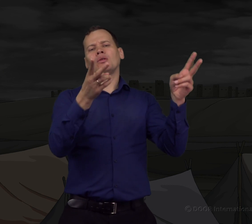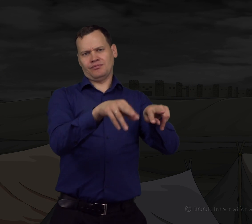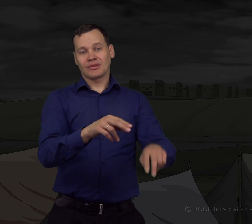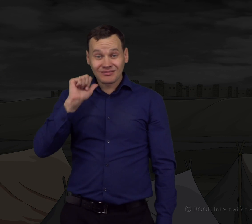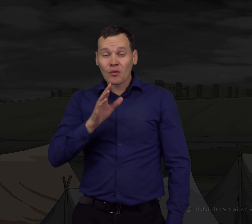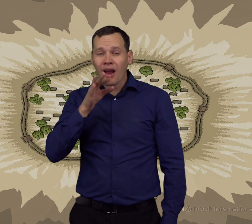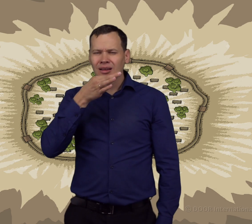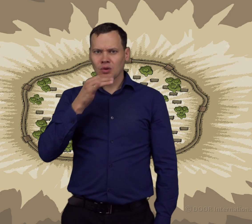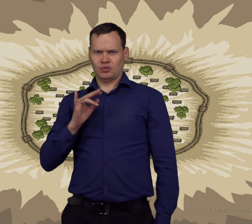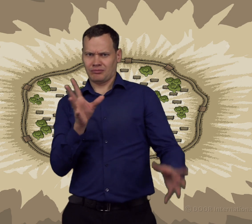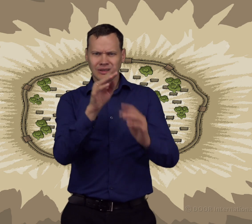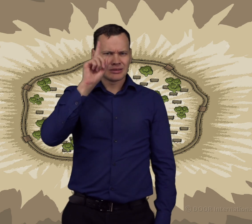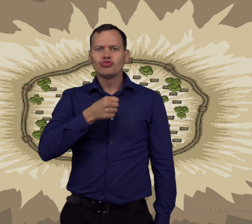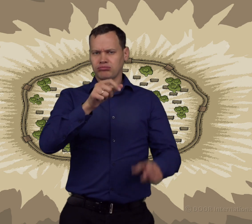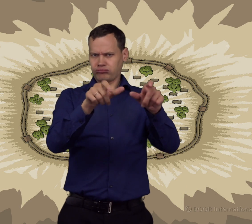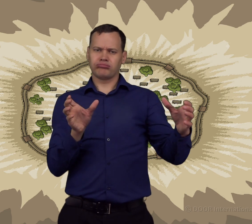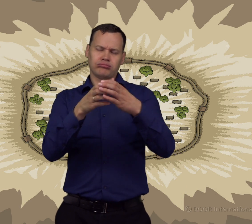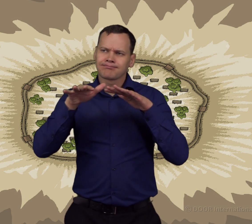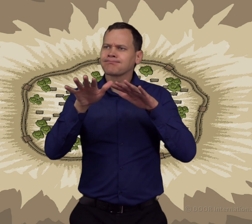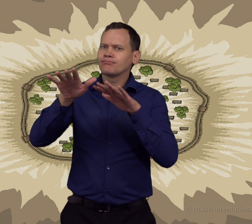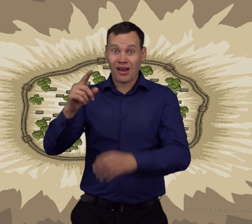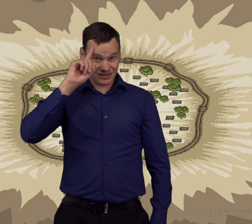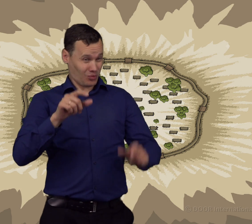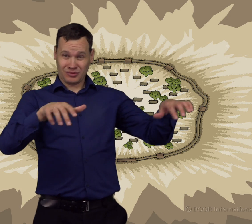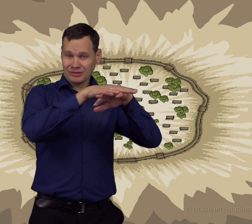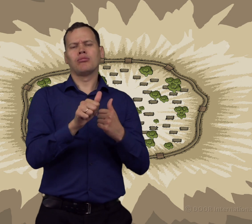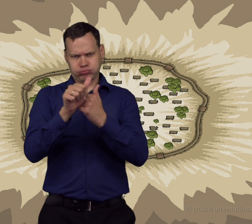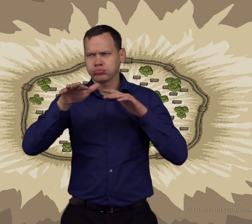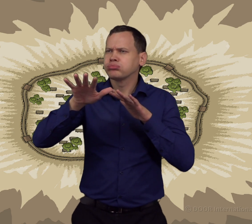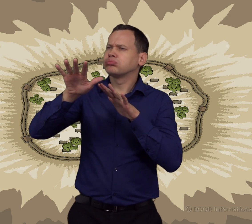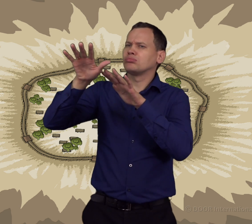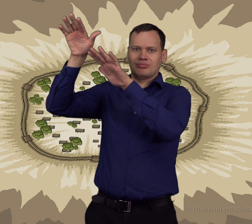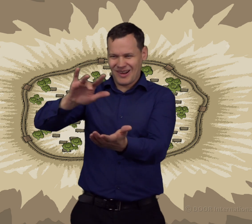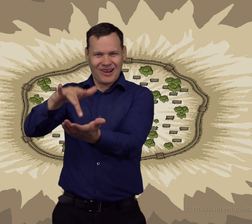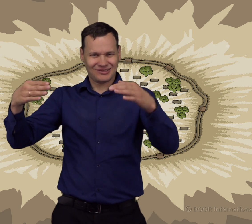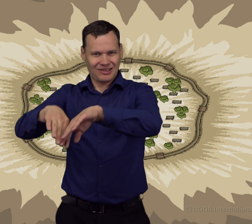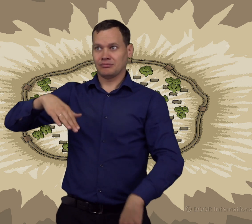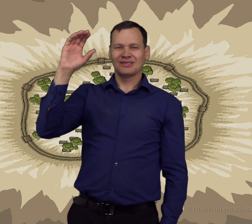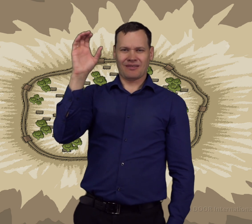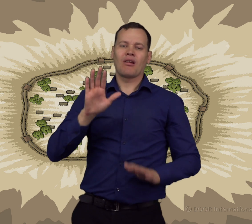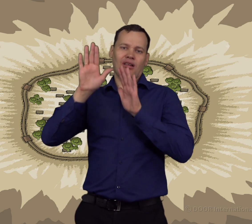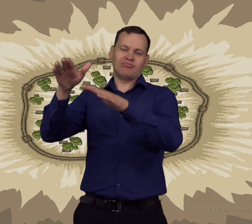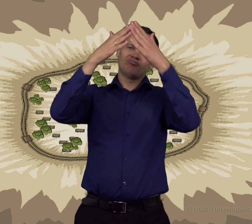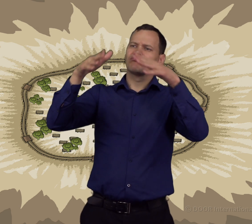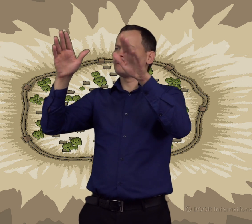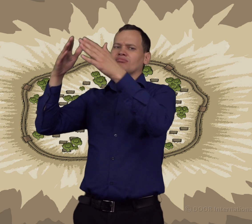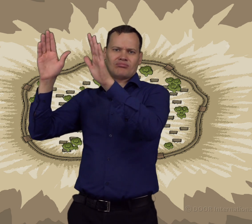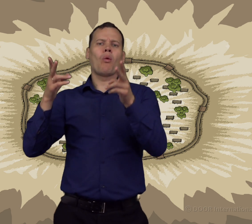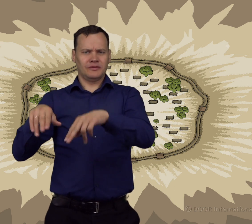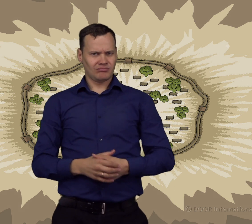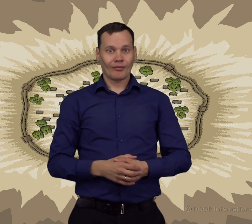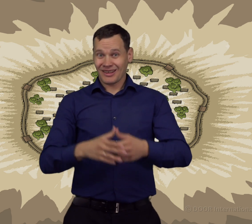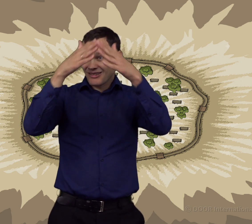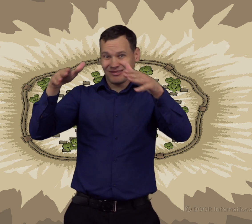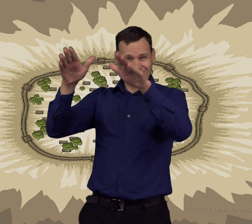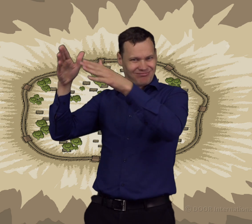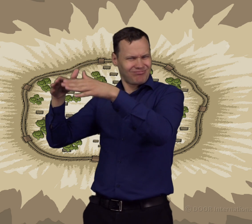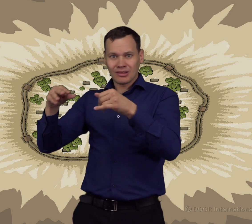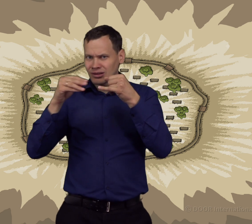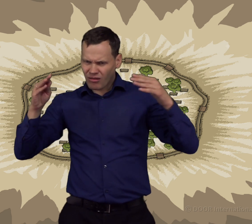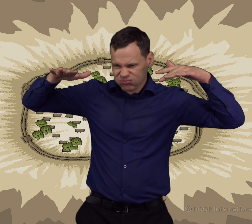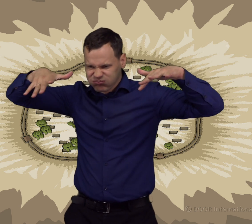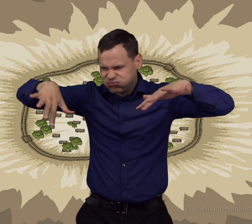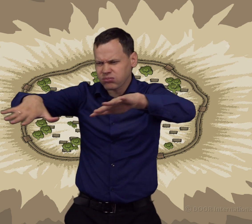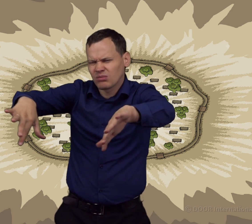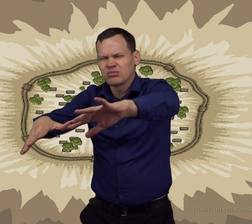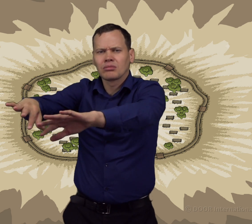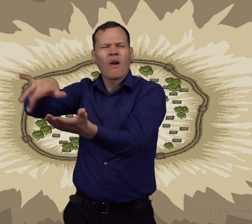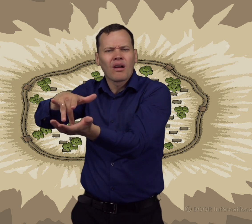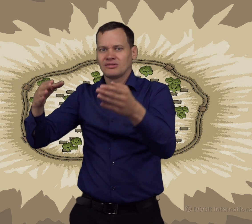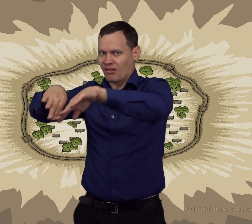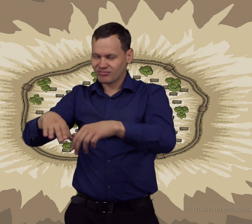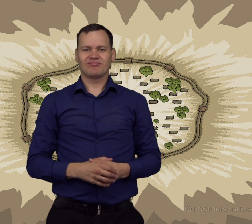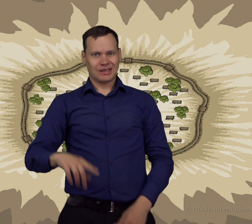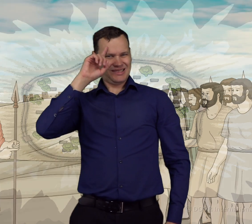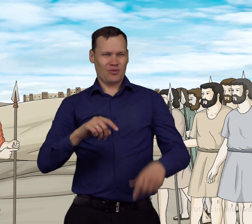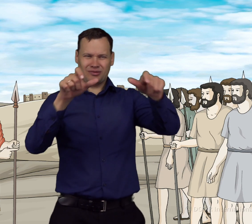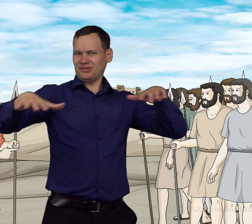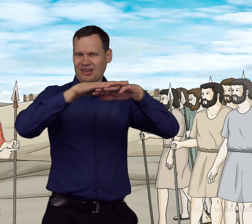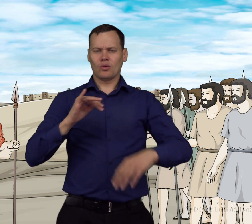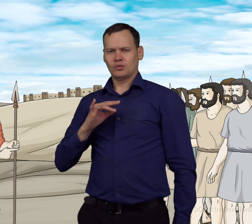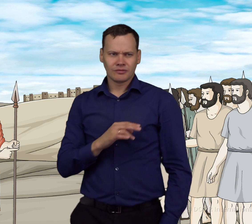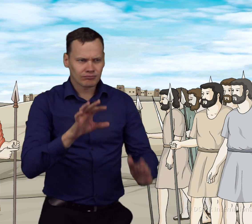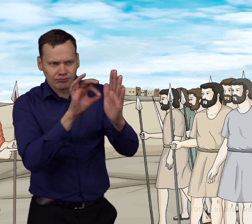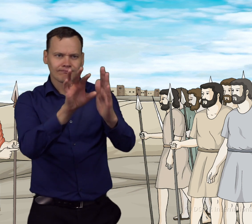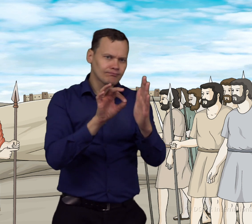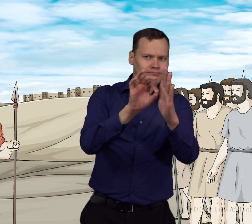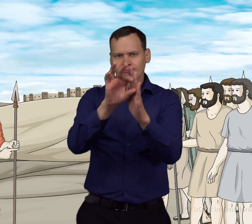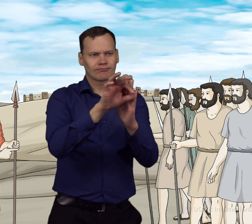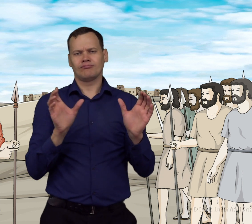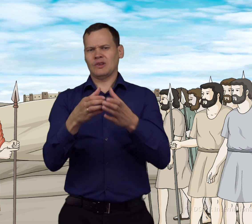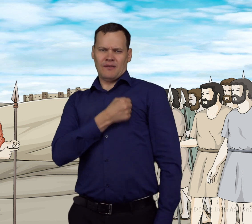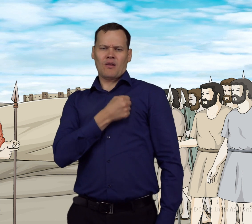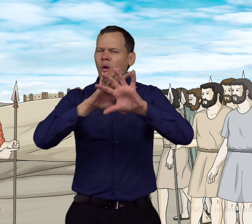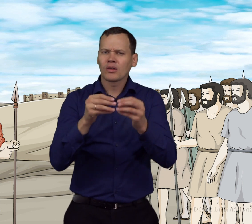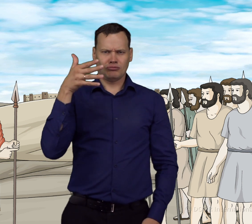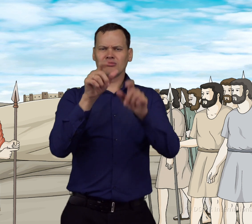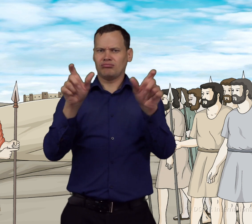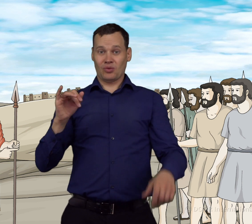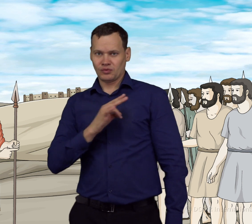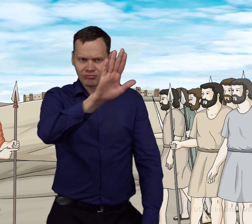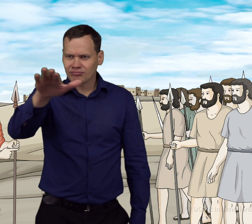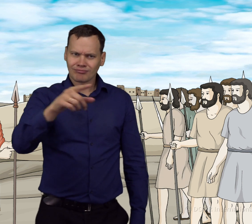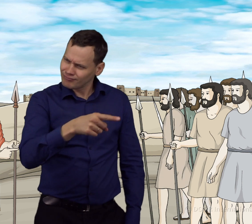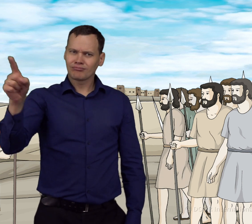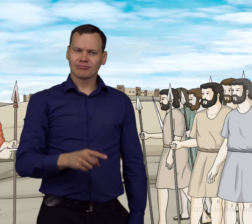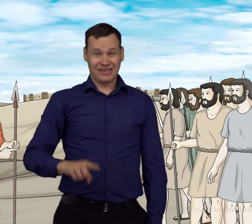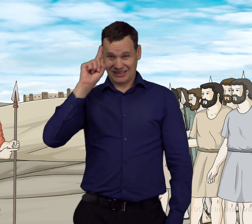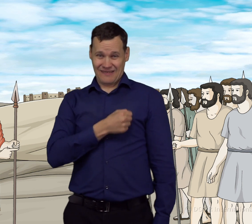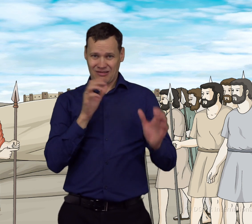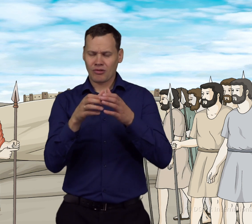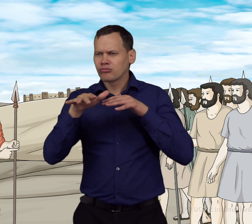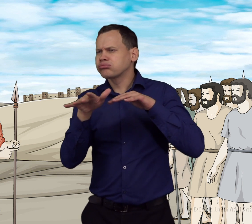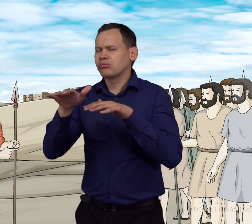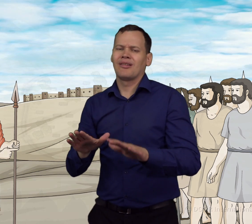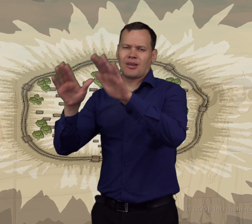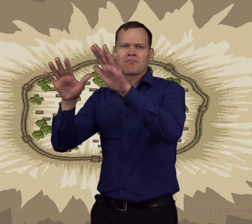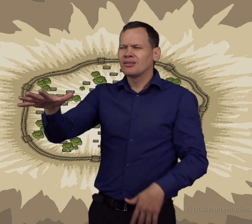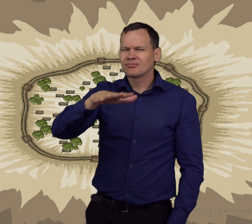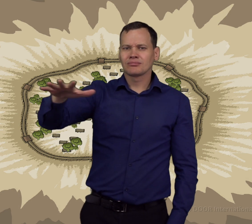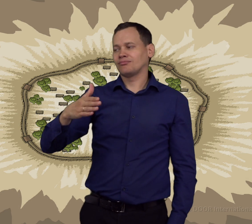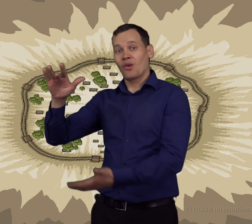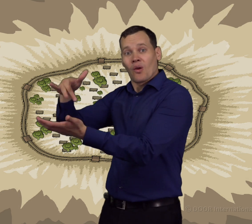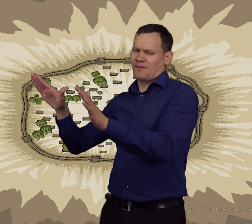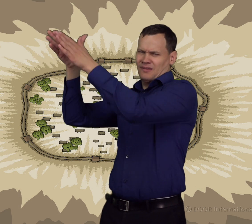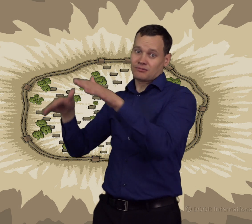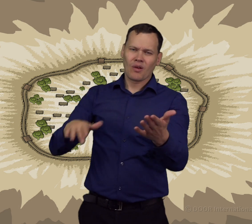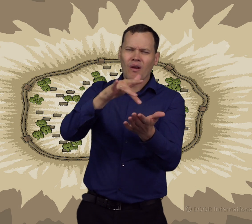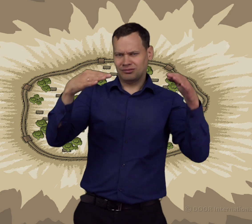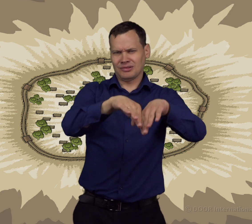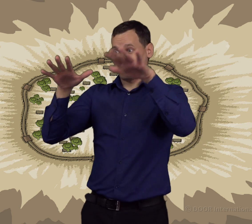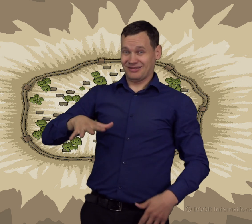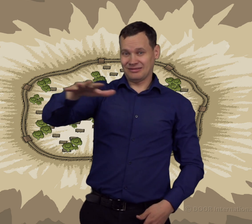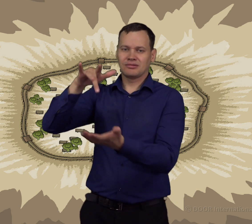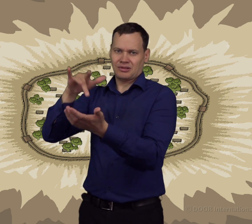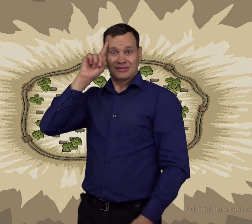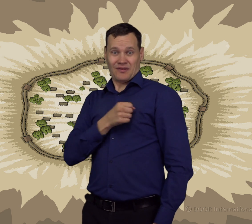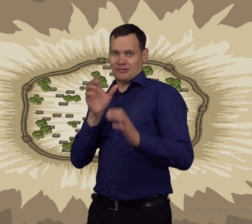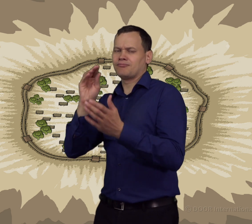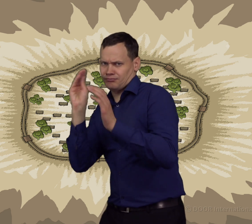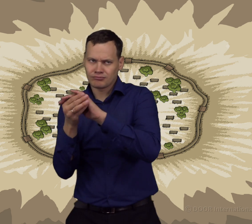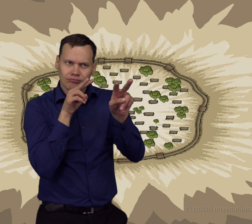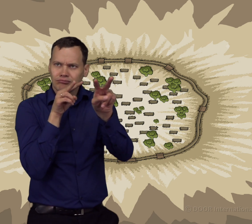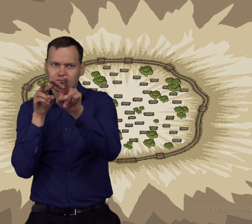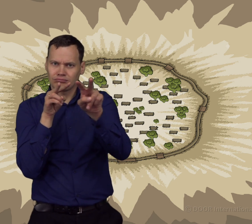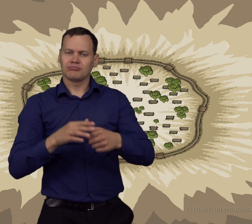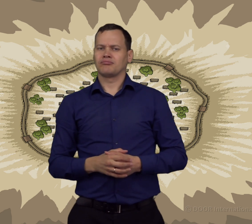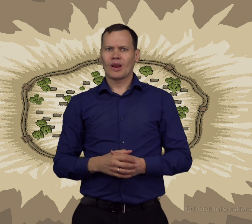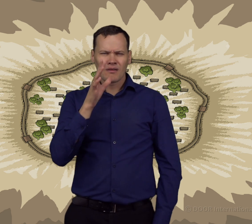Then all the troops who were with him marched up and approached the city. They arrived in front of Ai and camped to the north of it, with the valley between them and the city. Now Joshua had taken about five thousand men and set up an ambush between Bethel and Ai, to the west of the city.